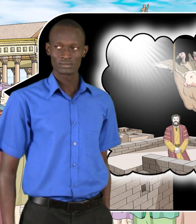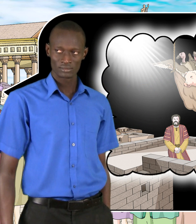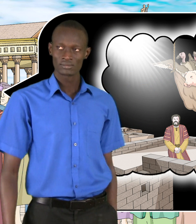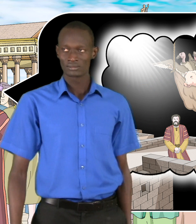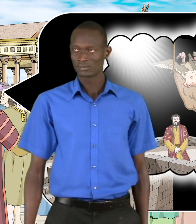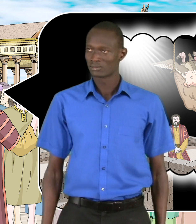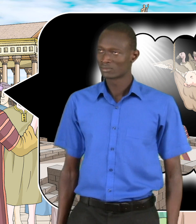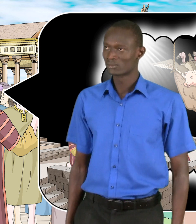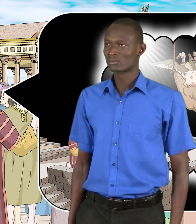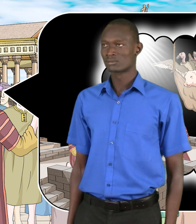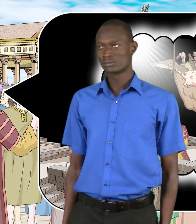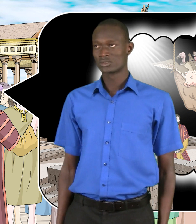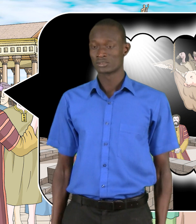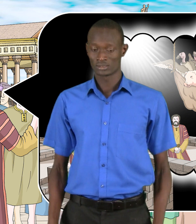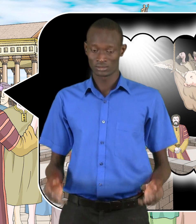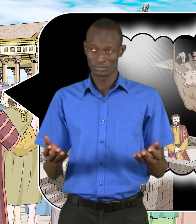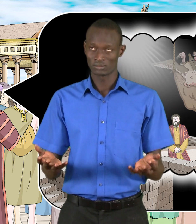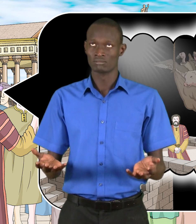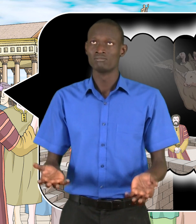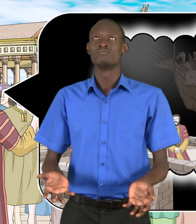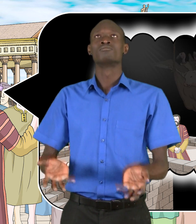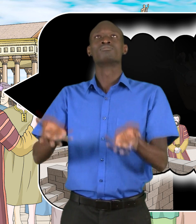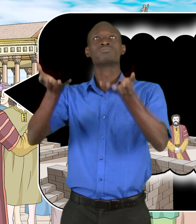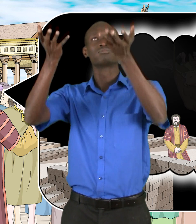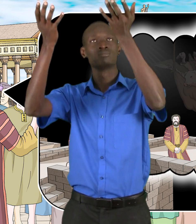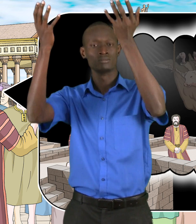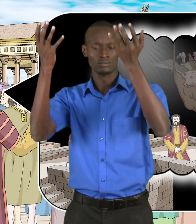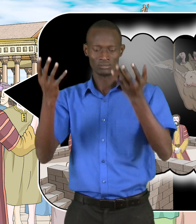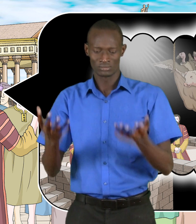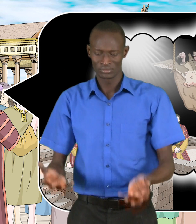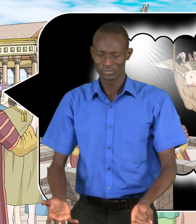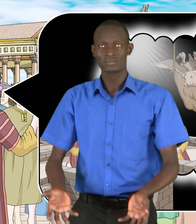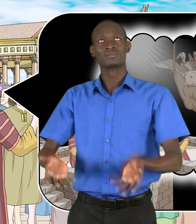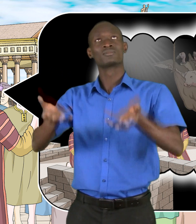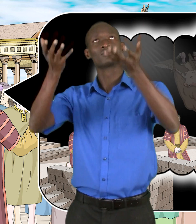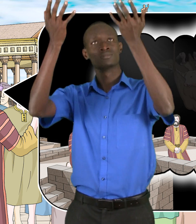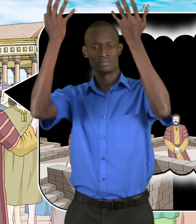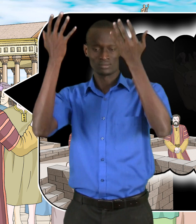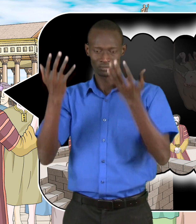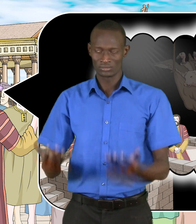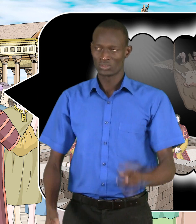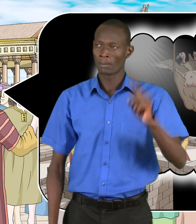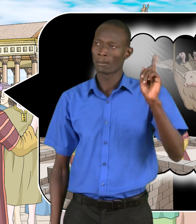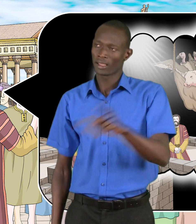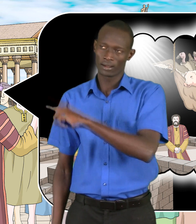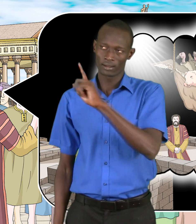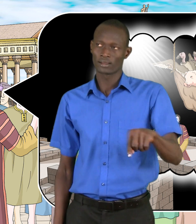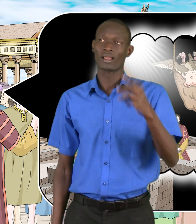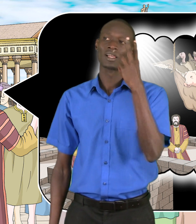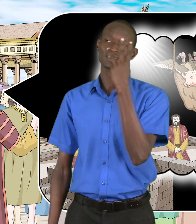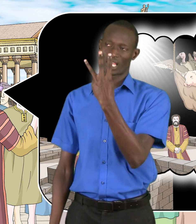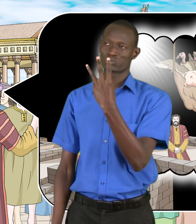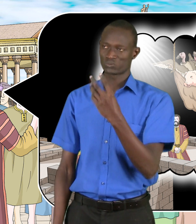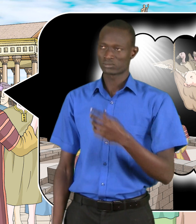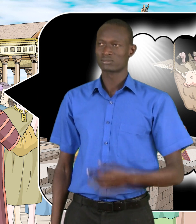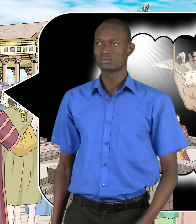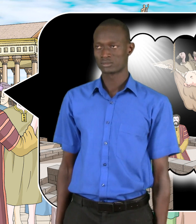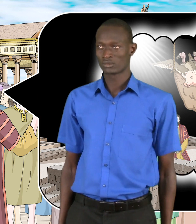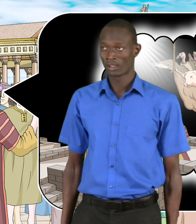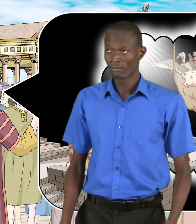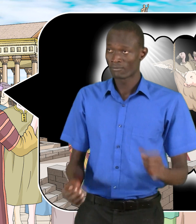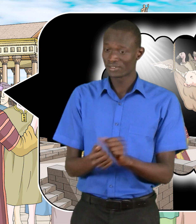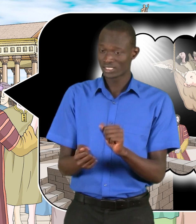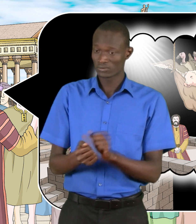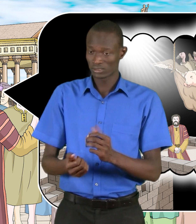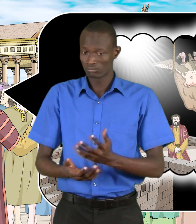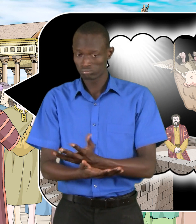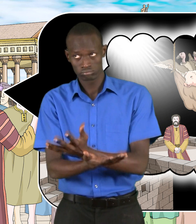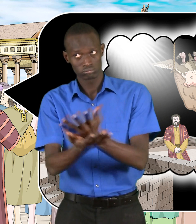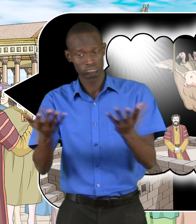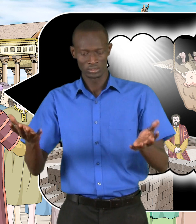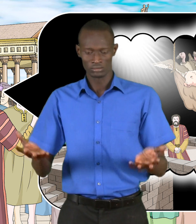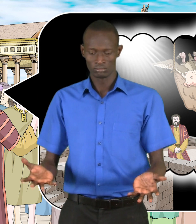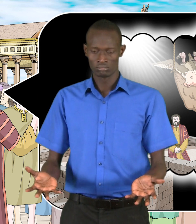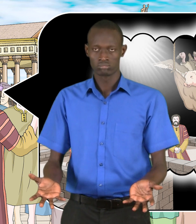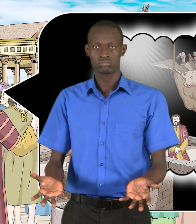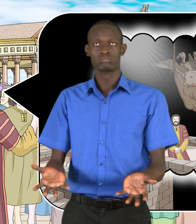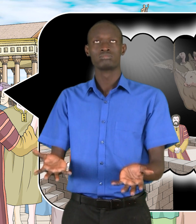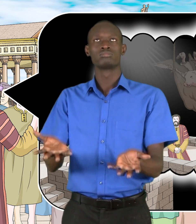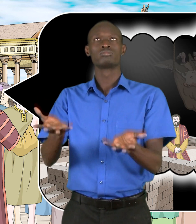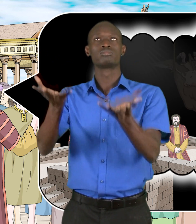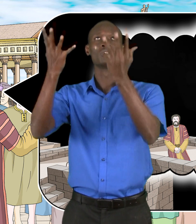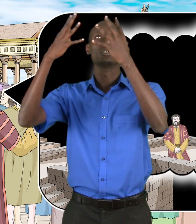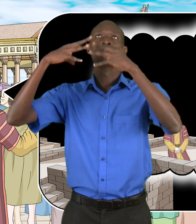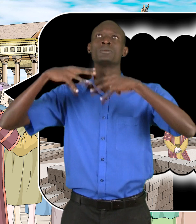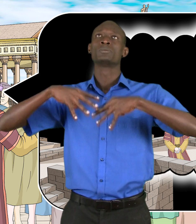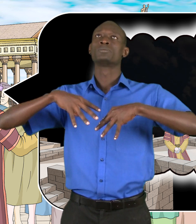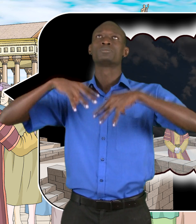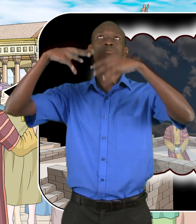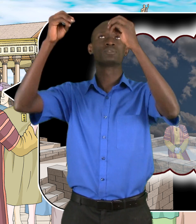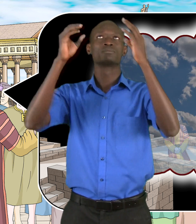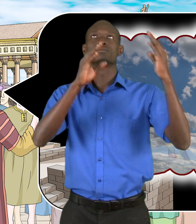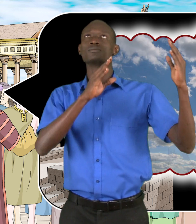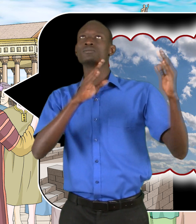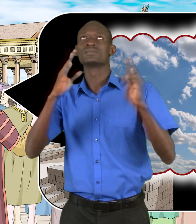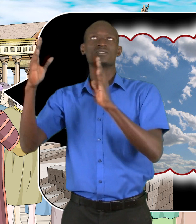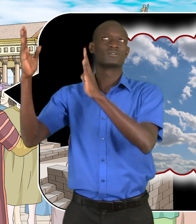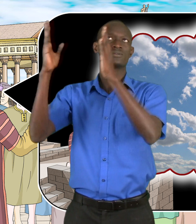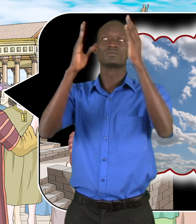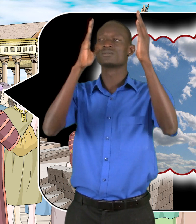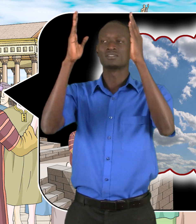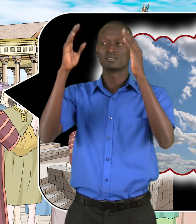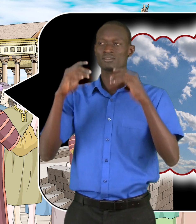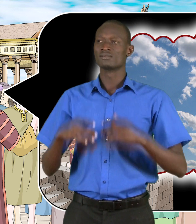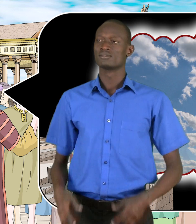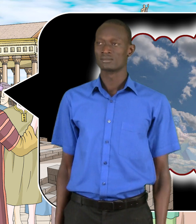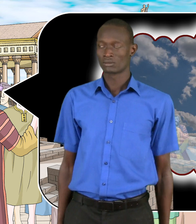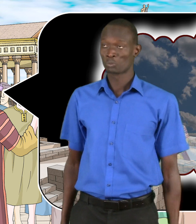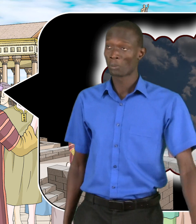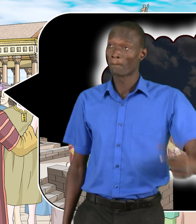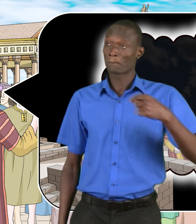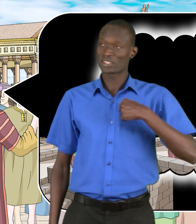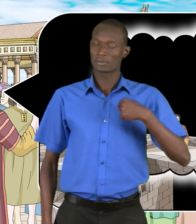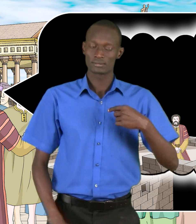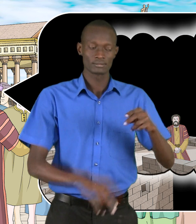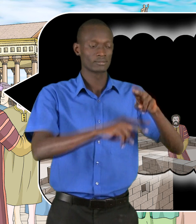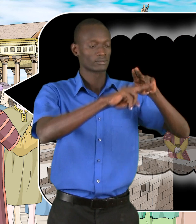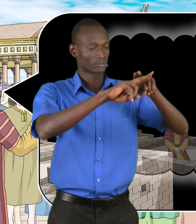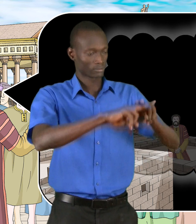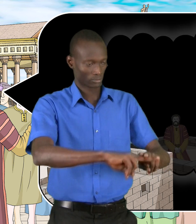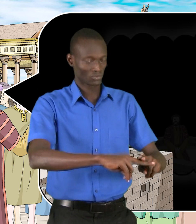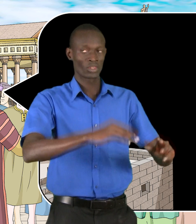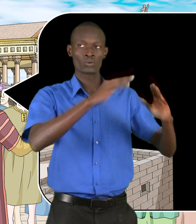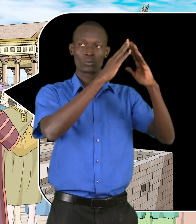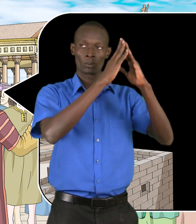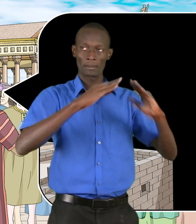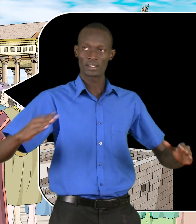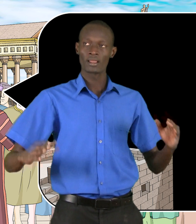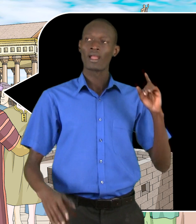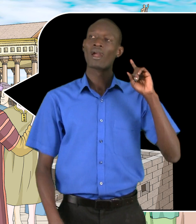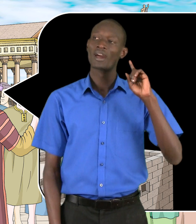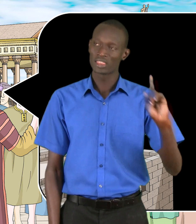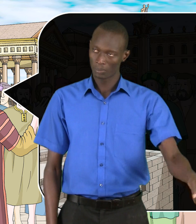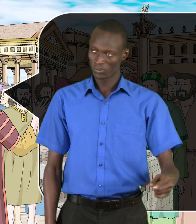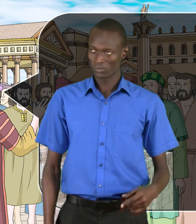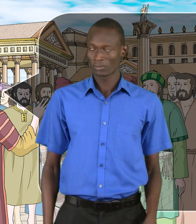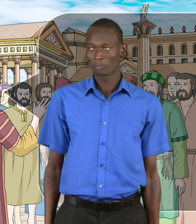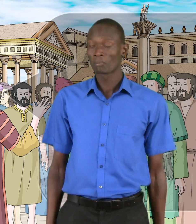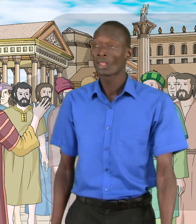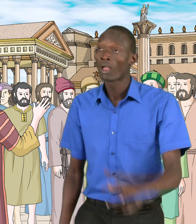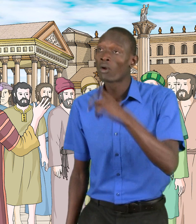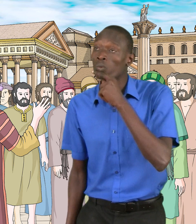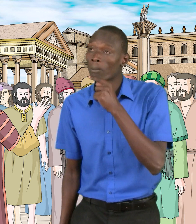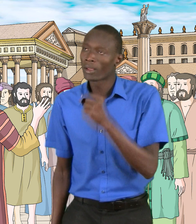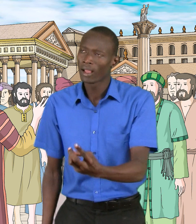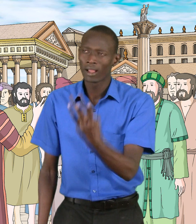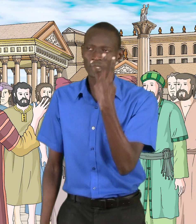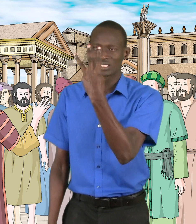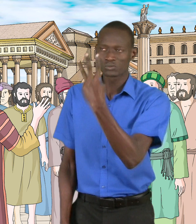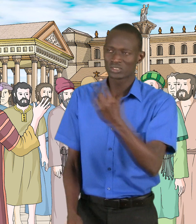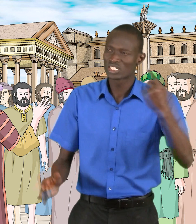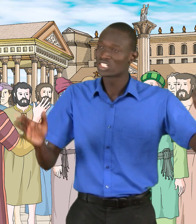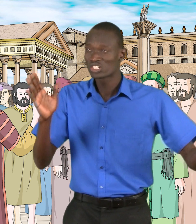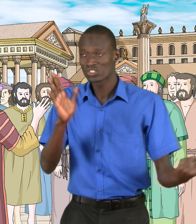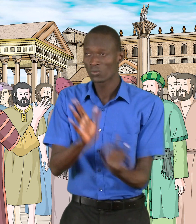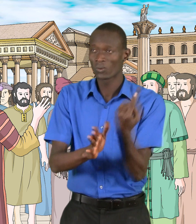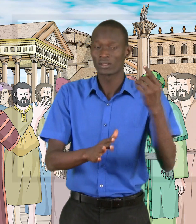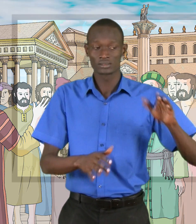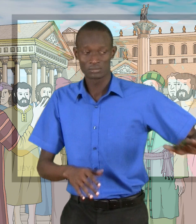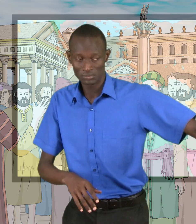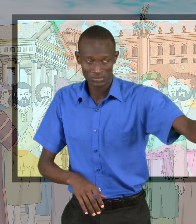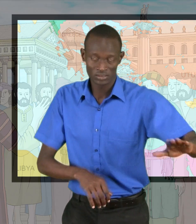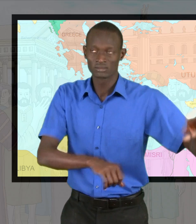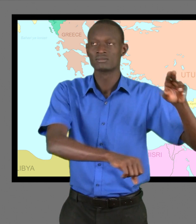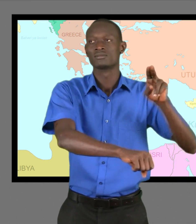This happened three times, and everything was drawn back up into heaven.